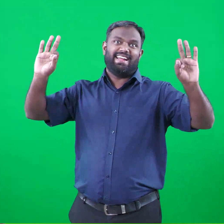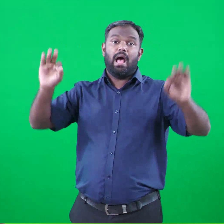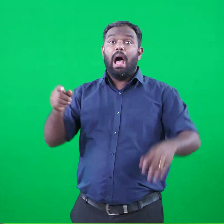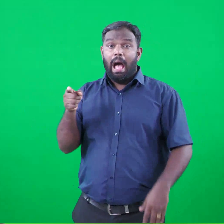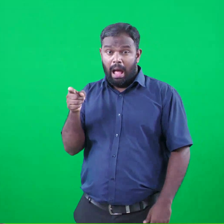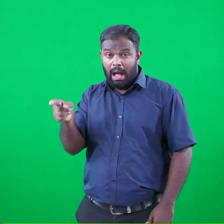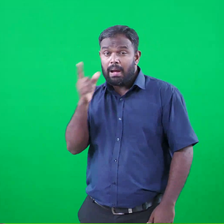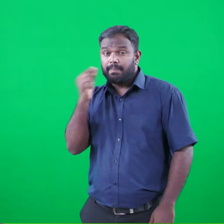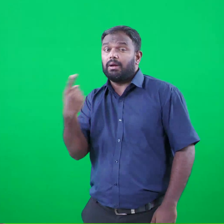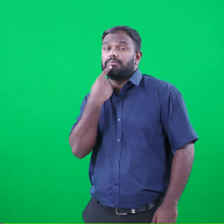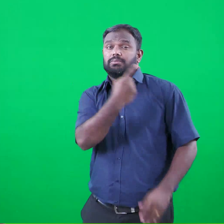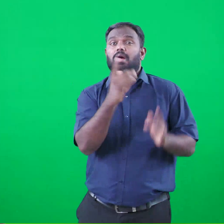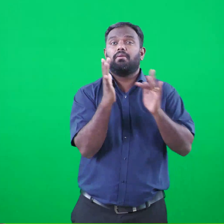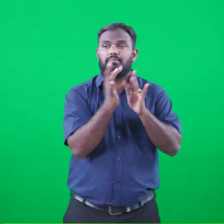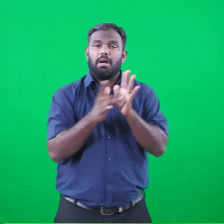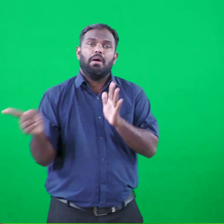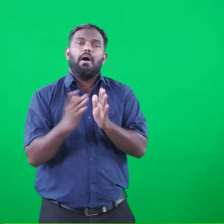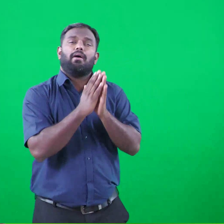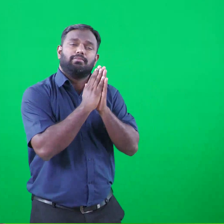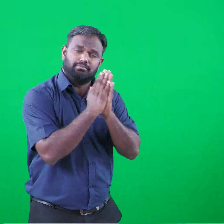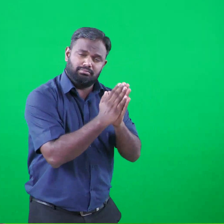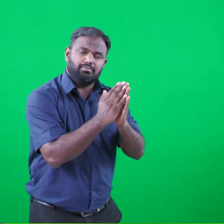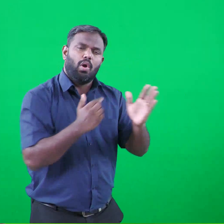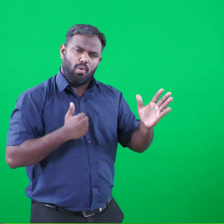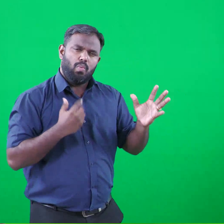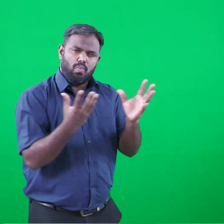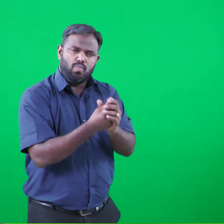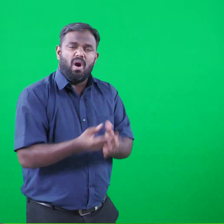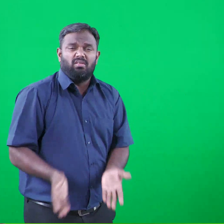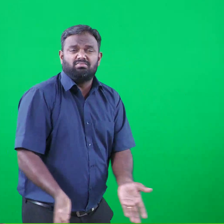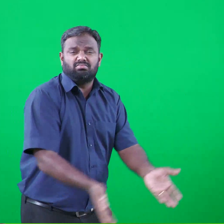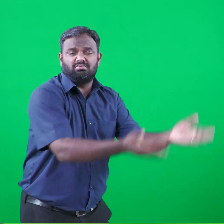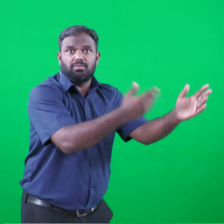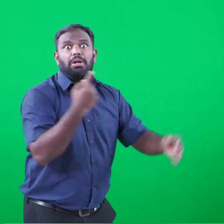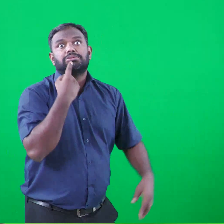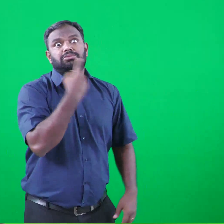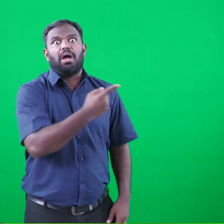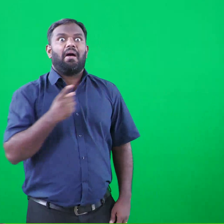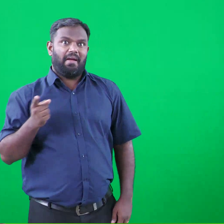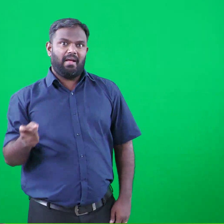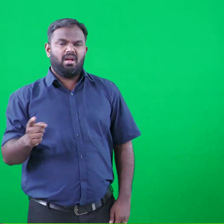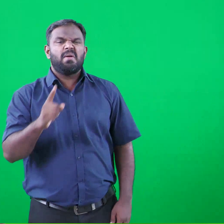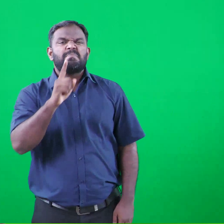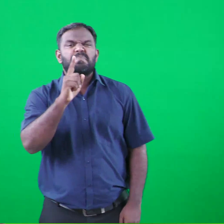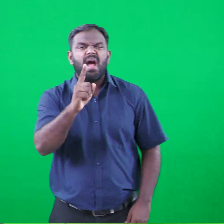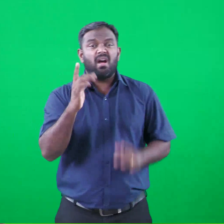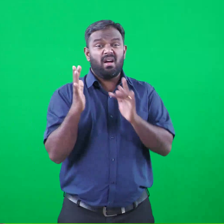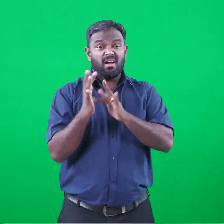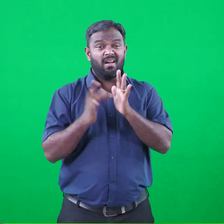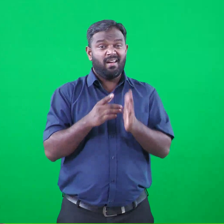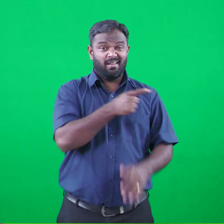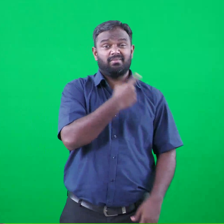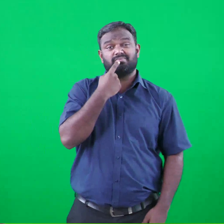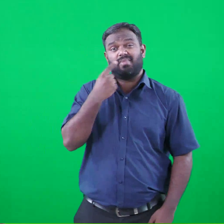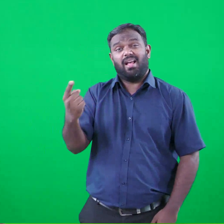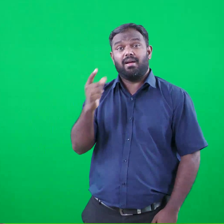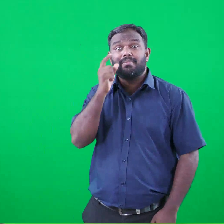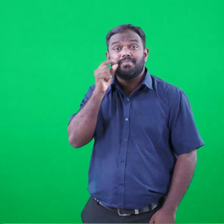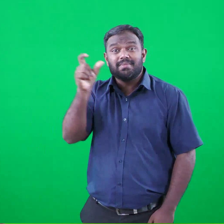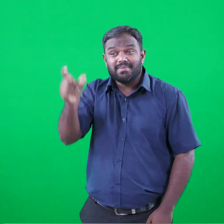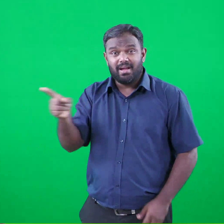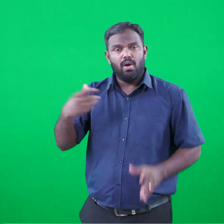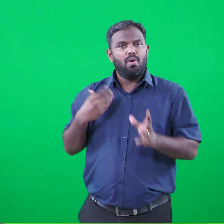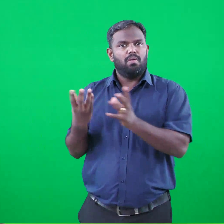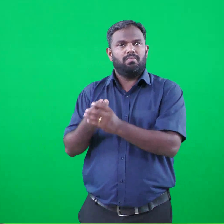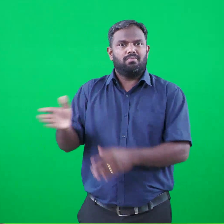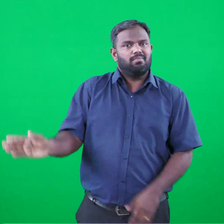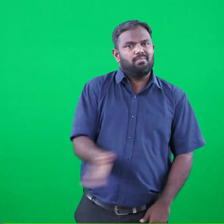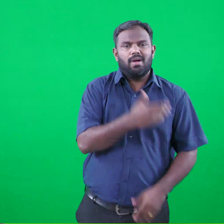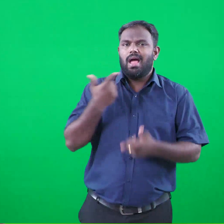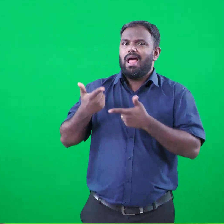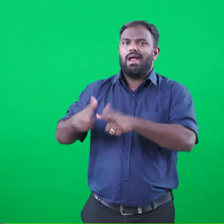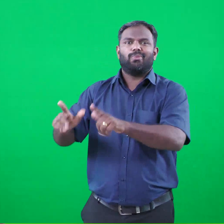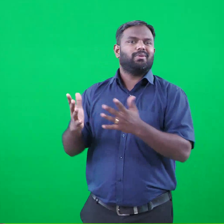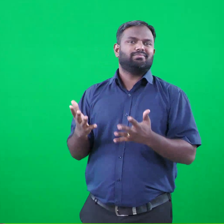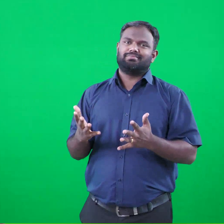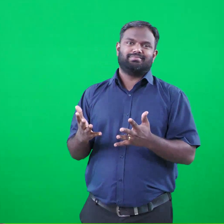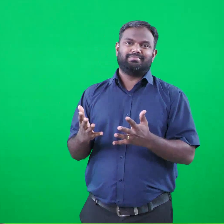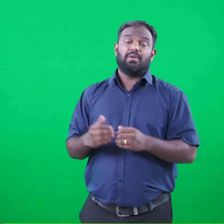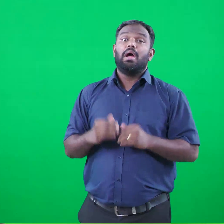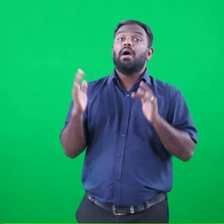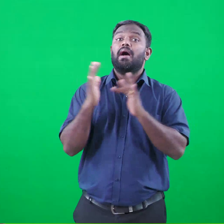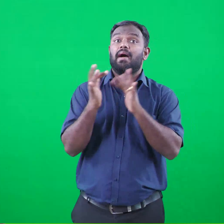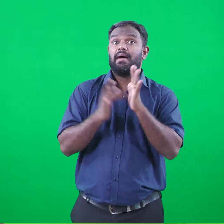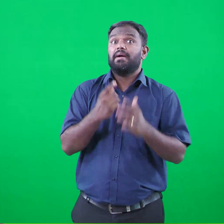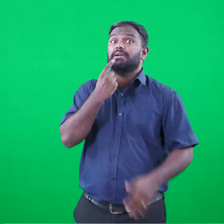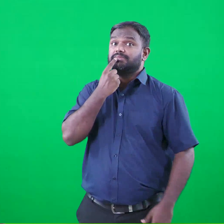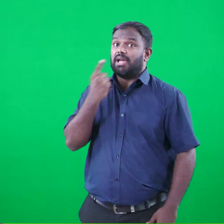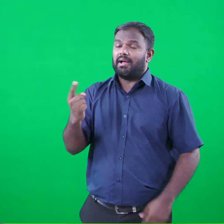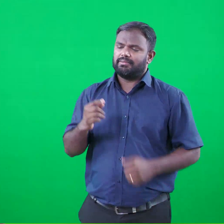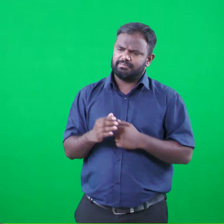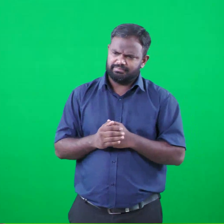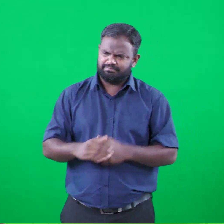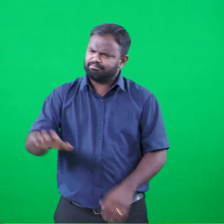But Jesus would not allow him.